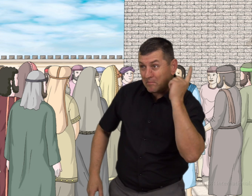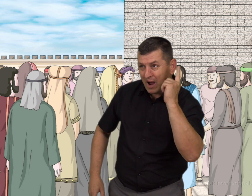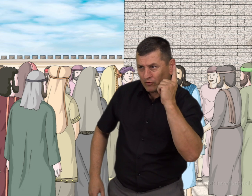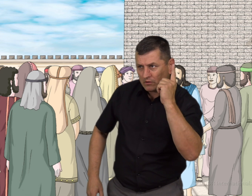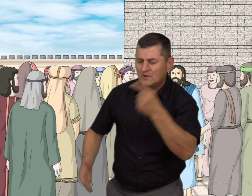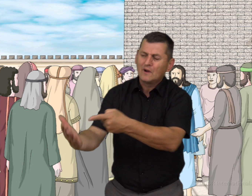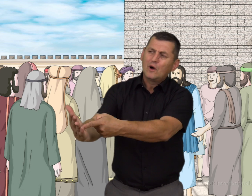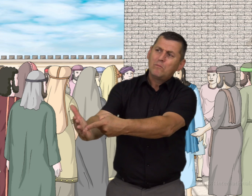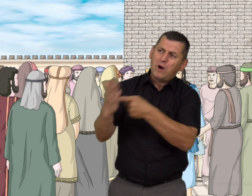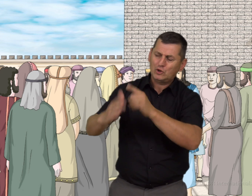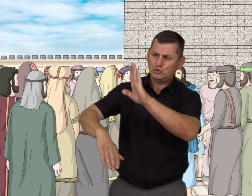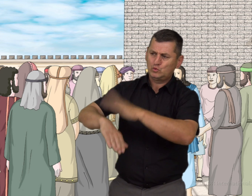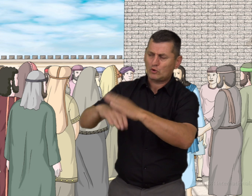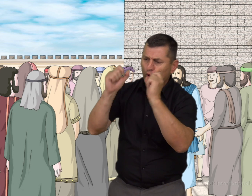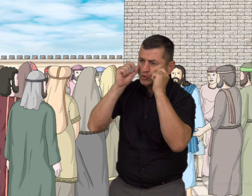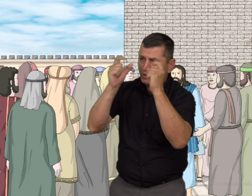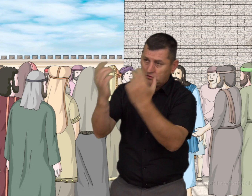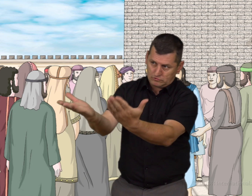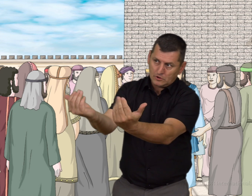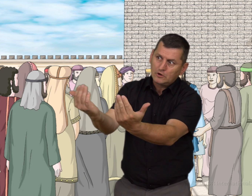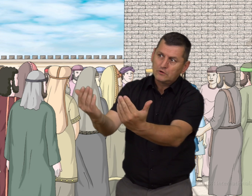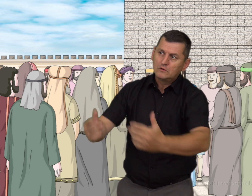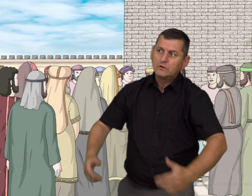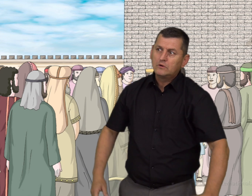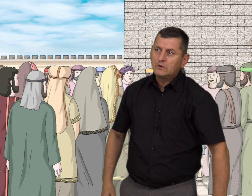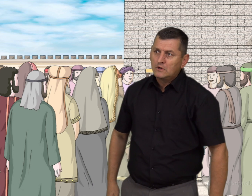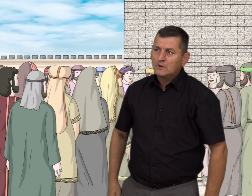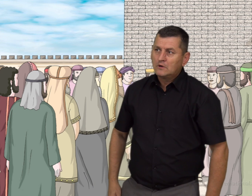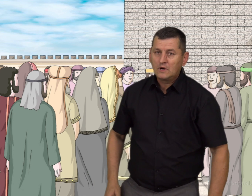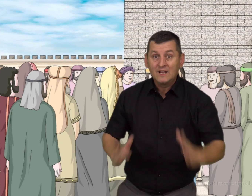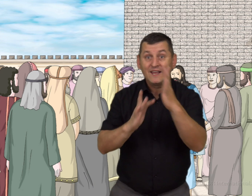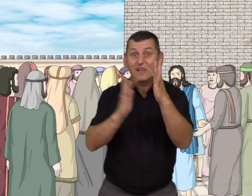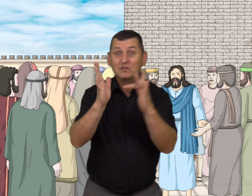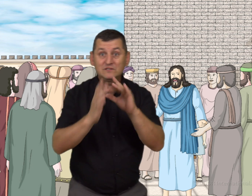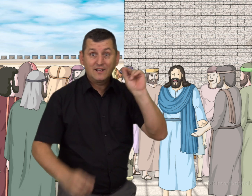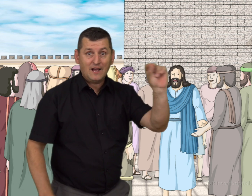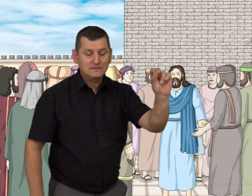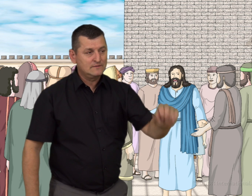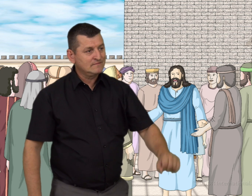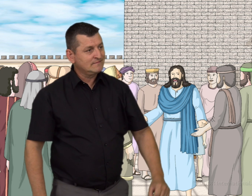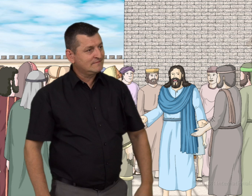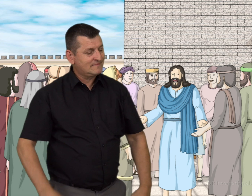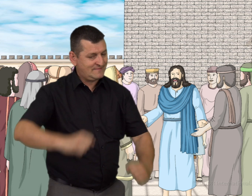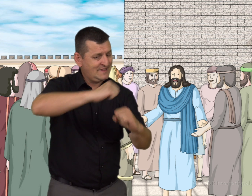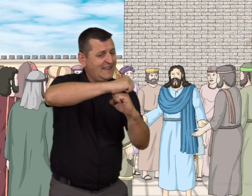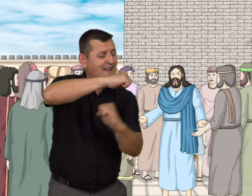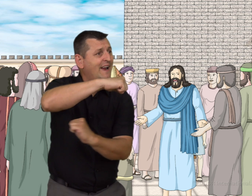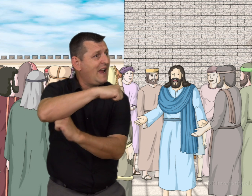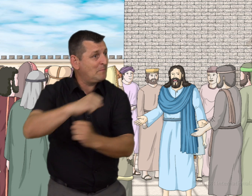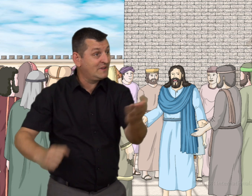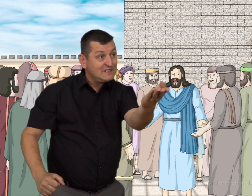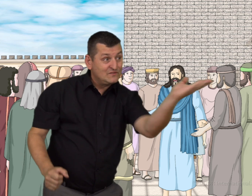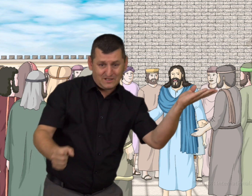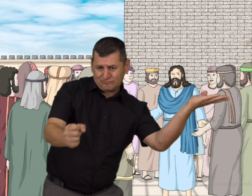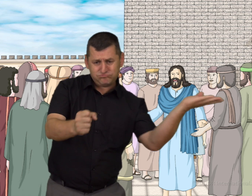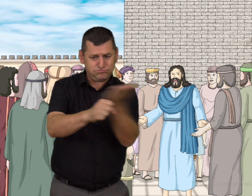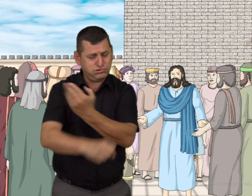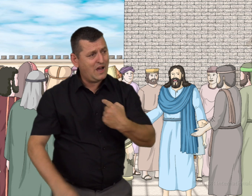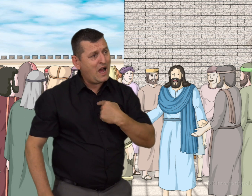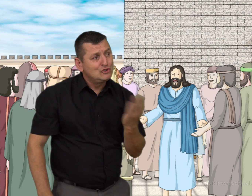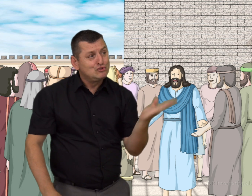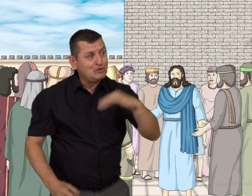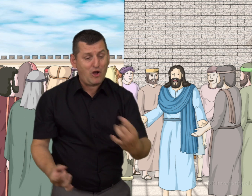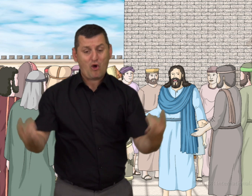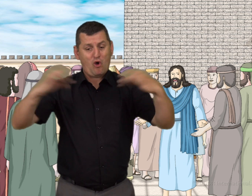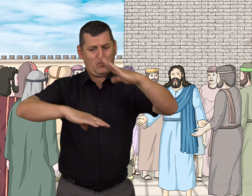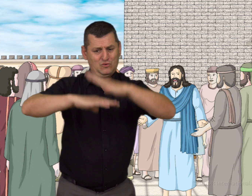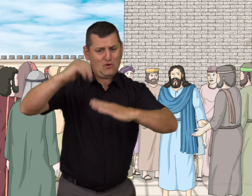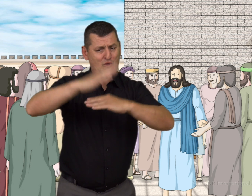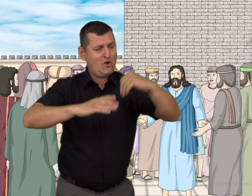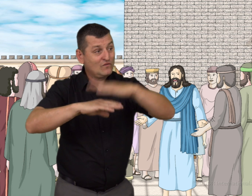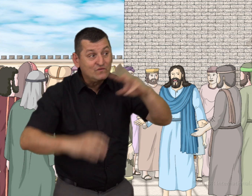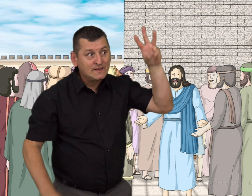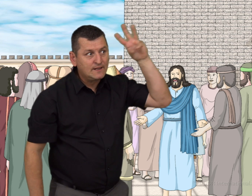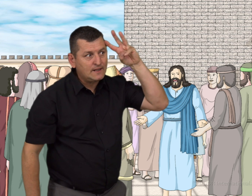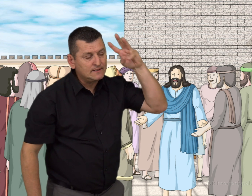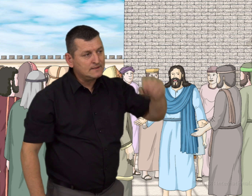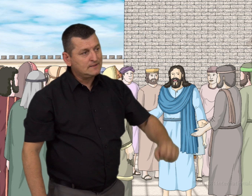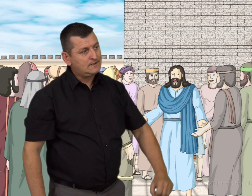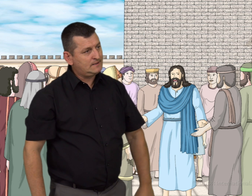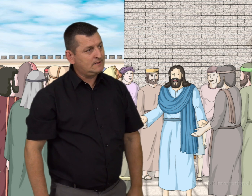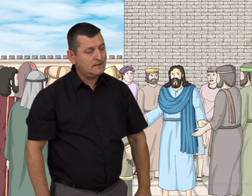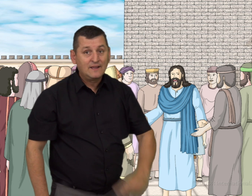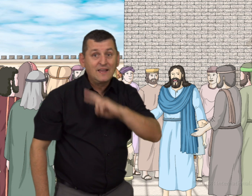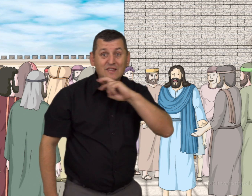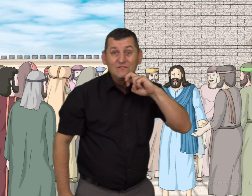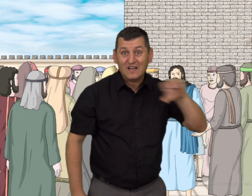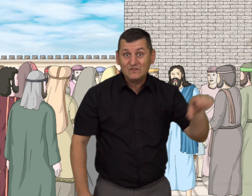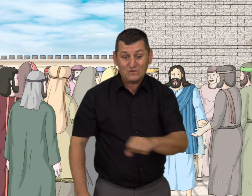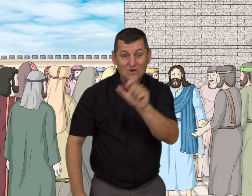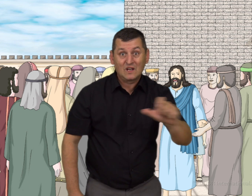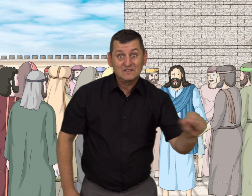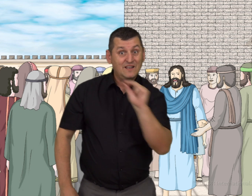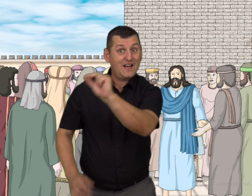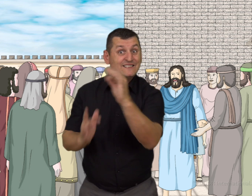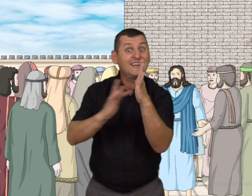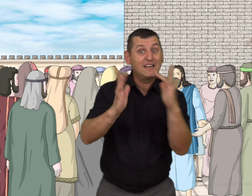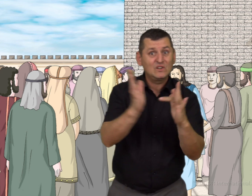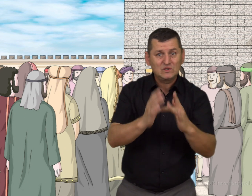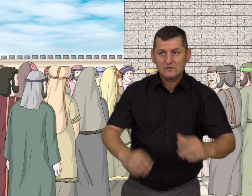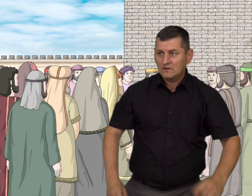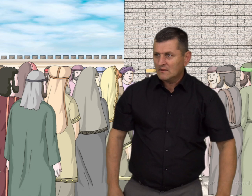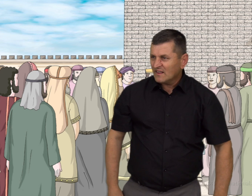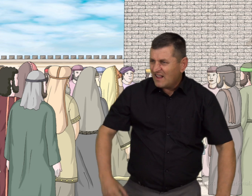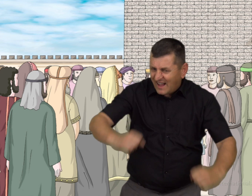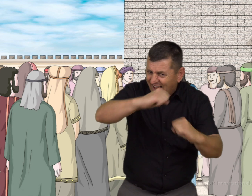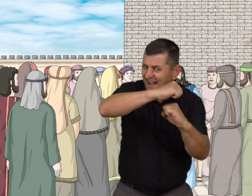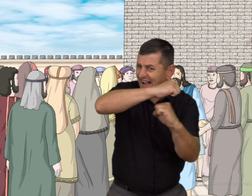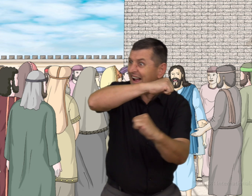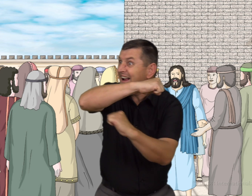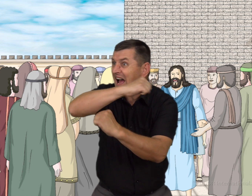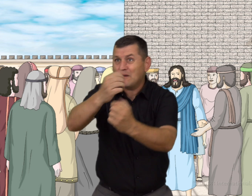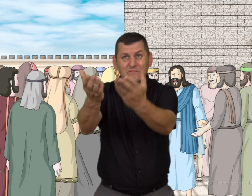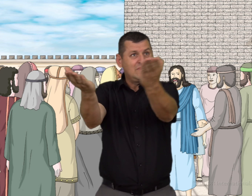Jesus answered, “Destroy this temple, and in three days I will raise it up again.”